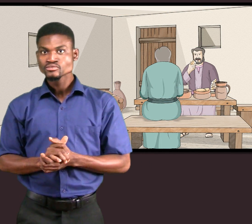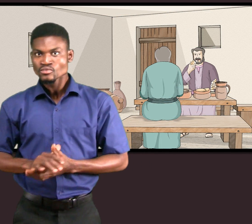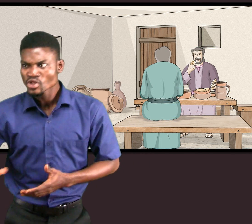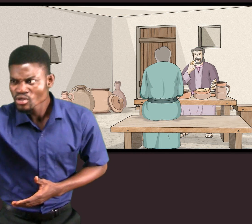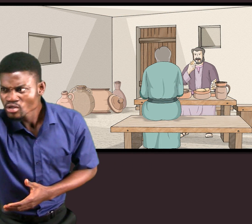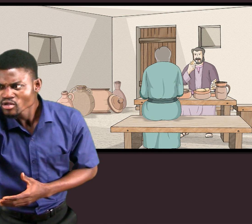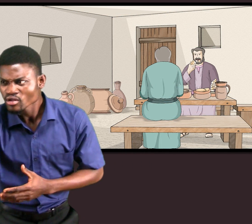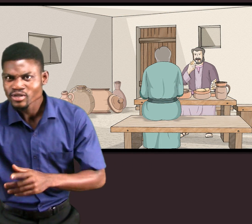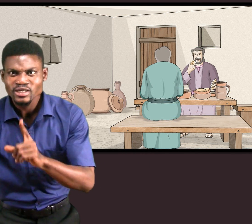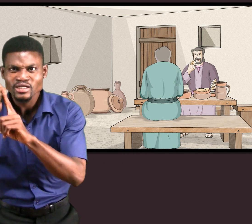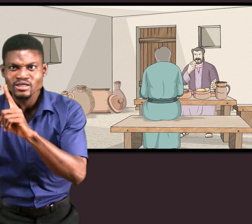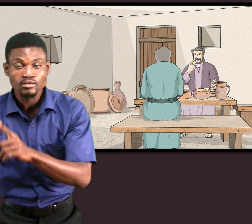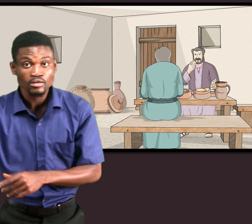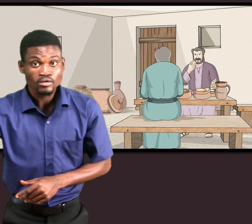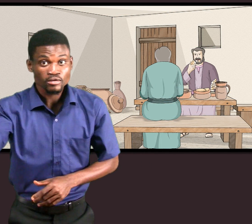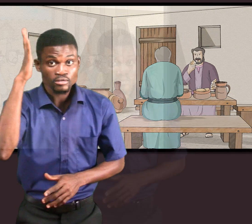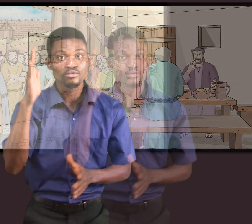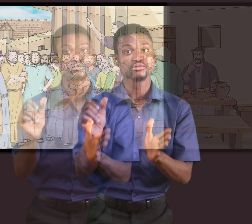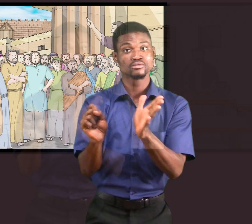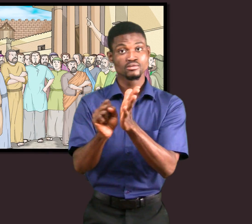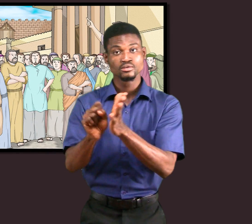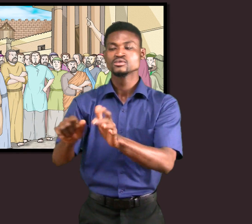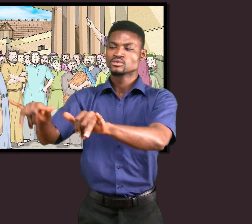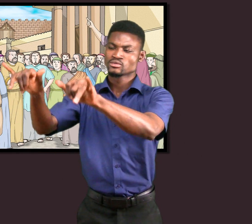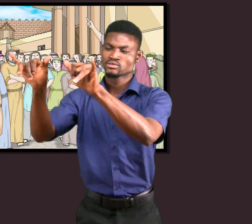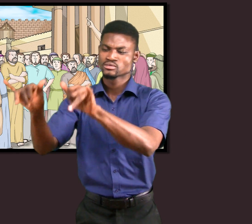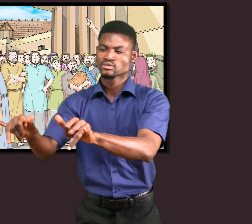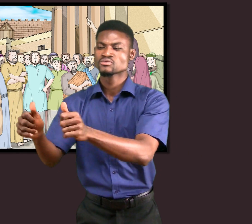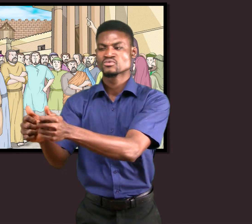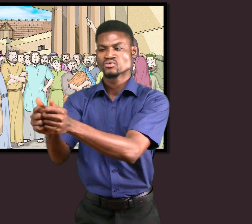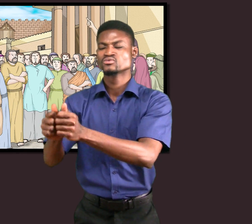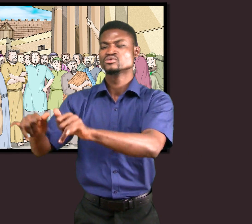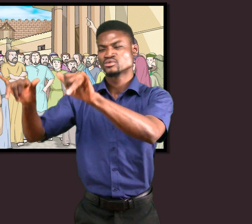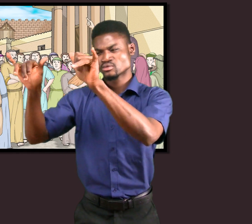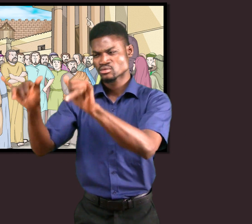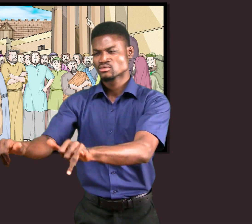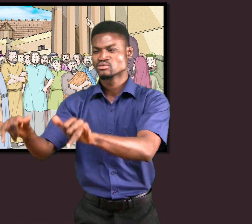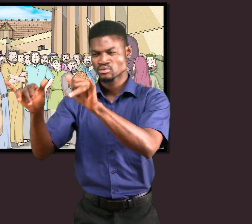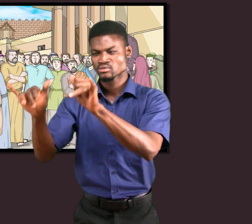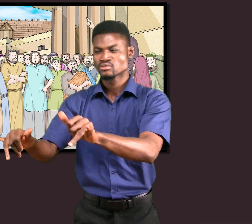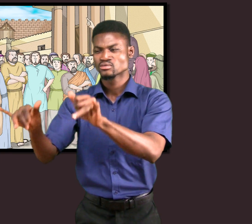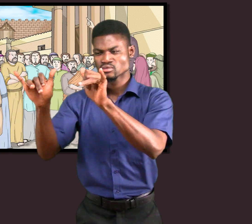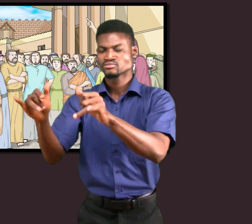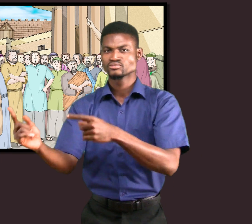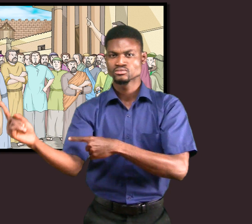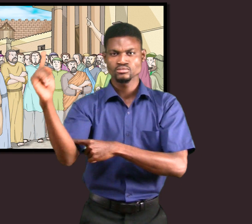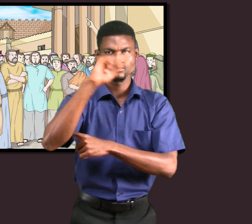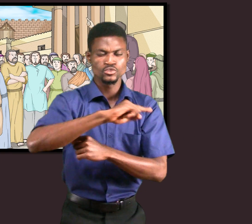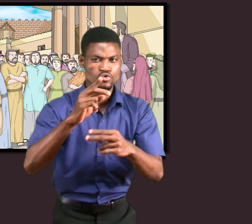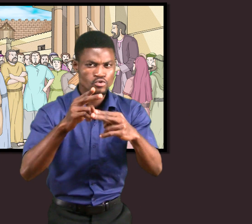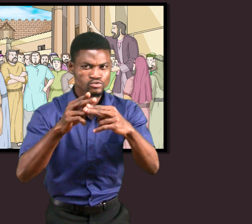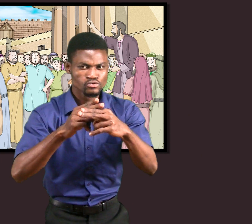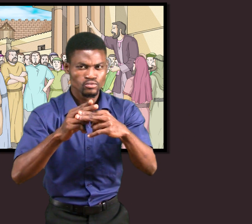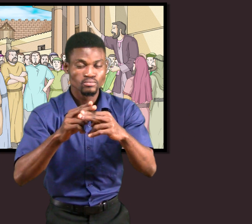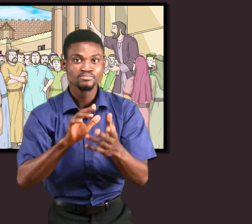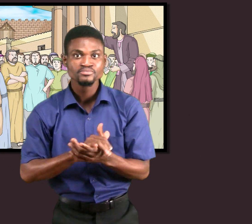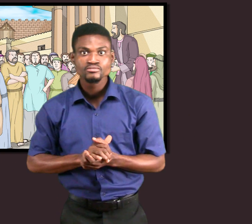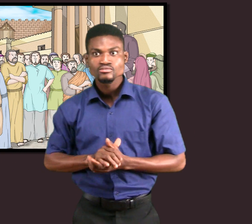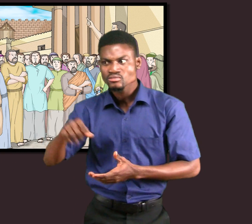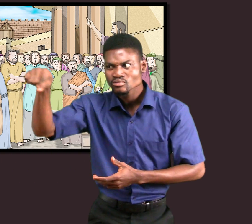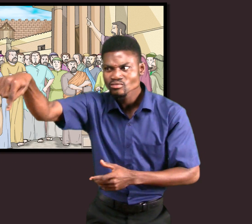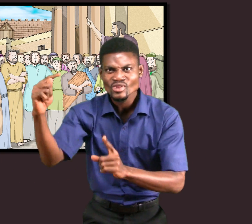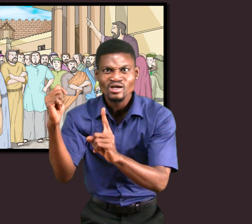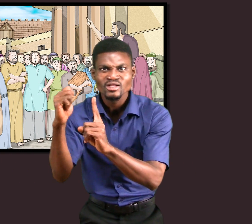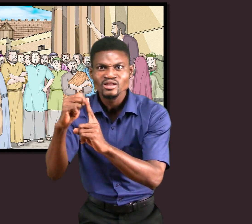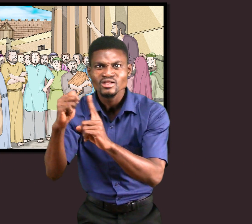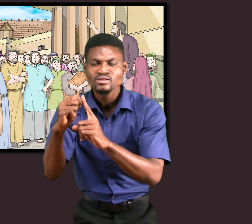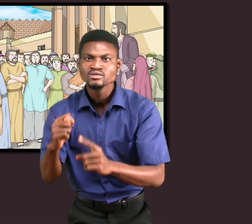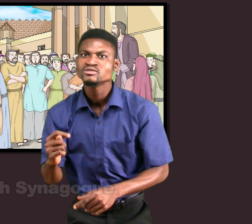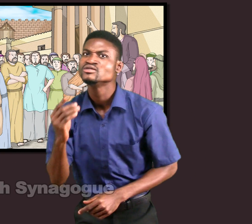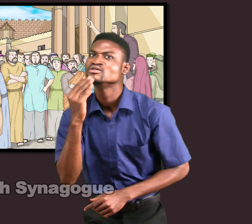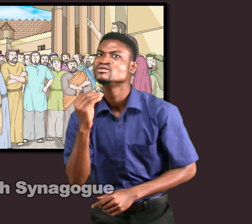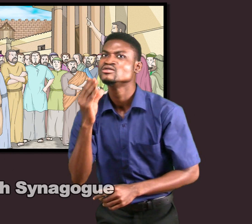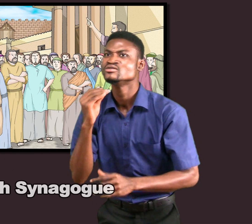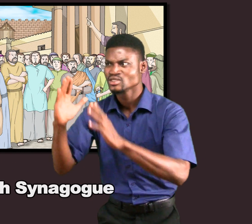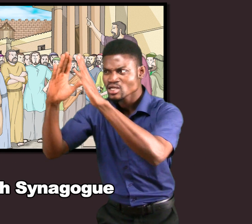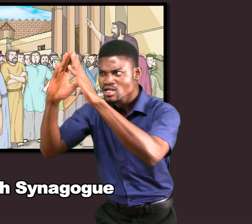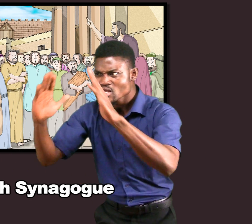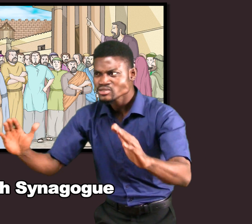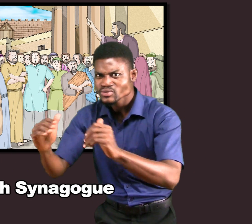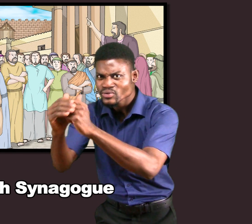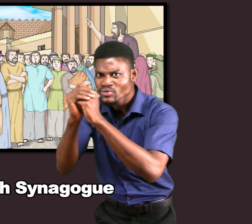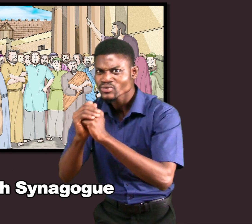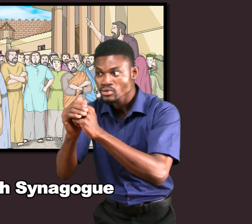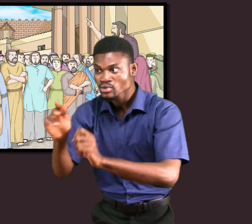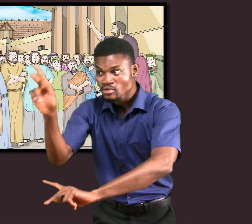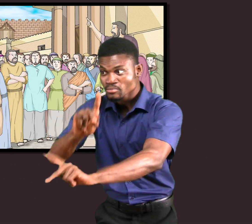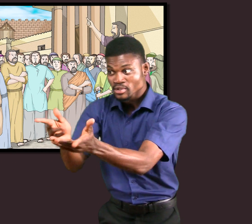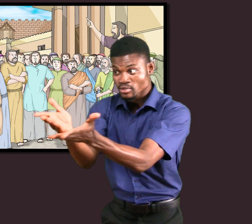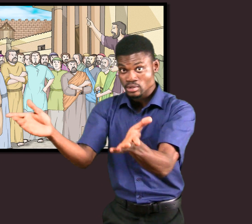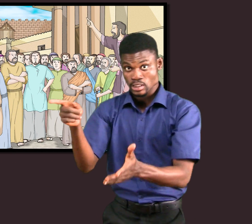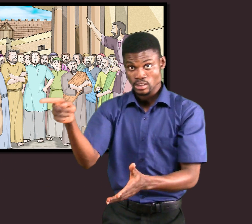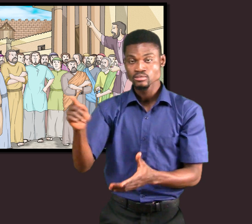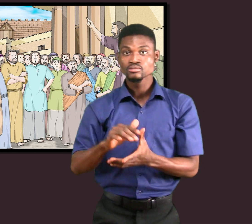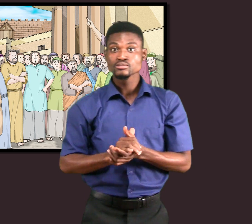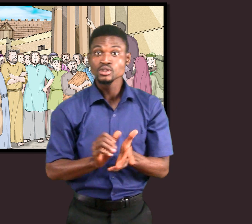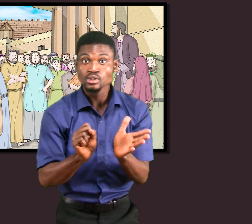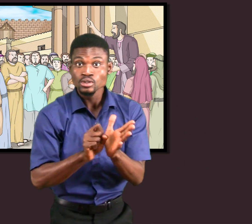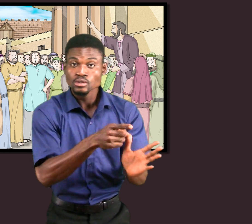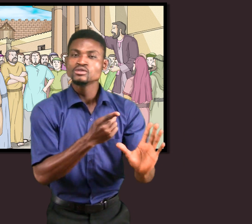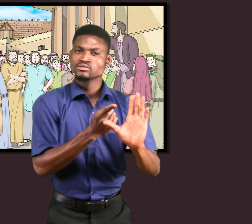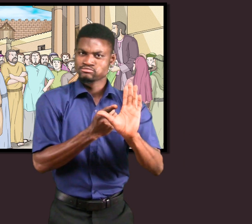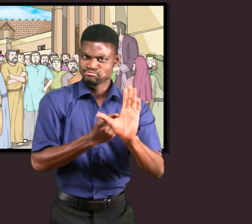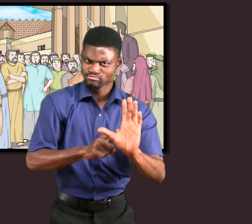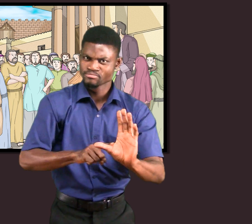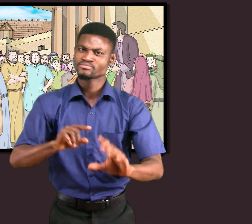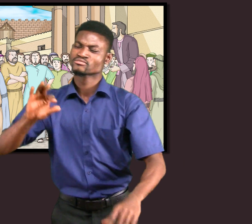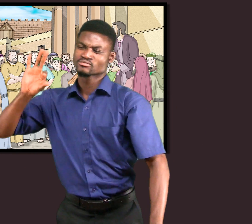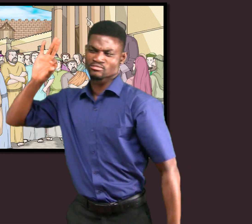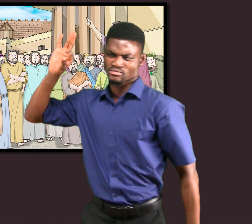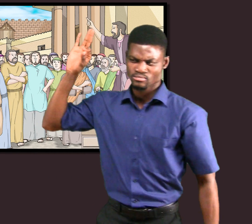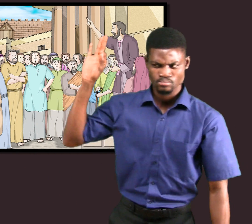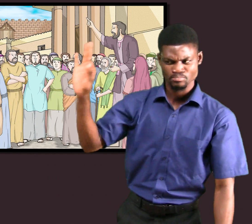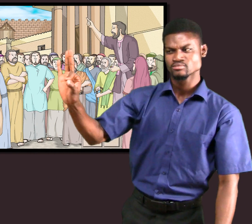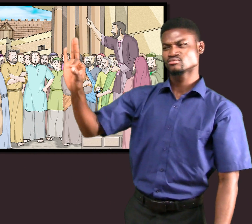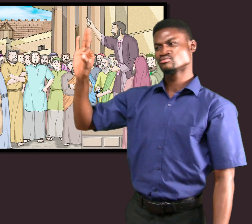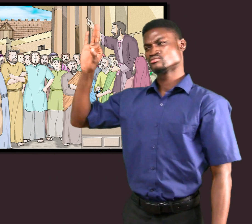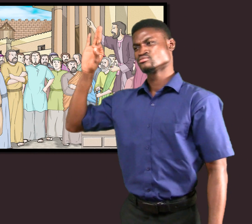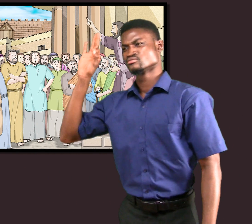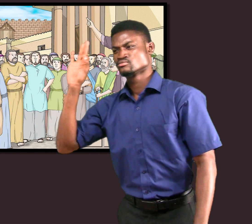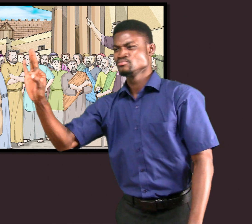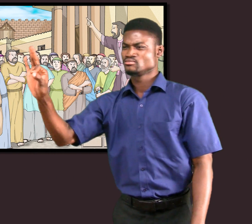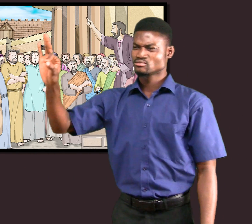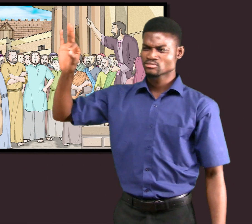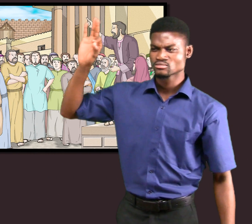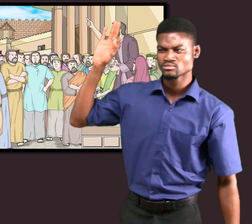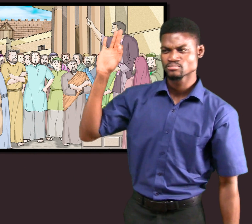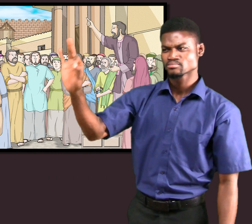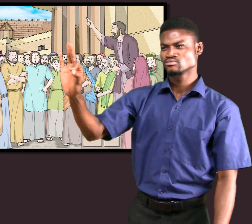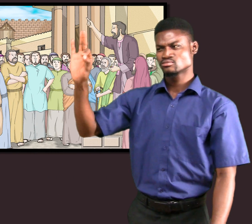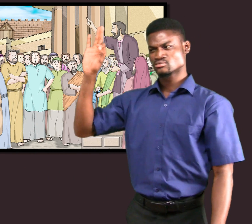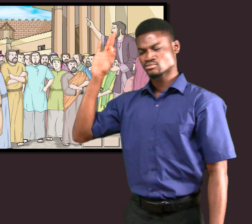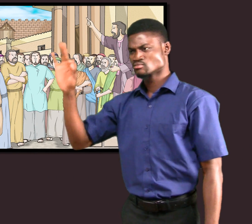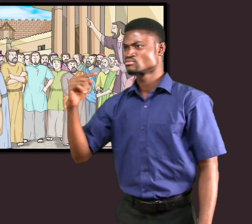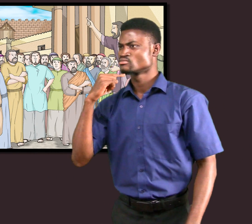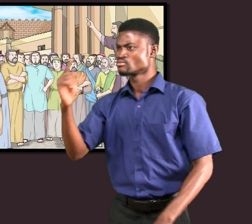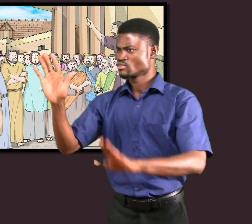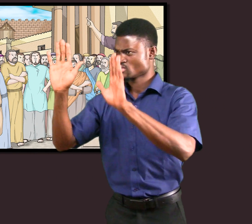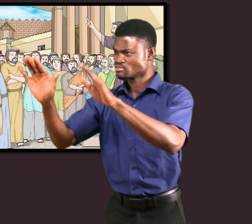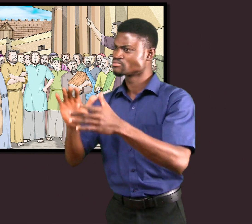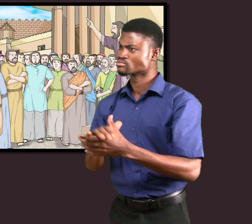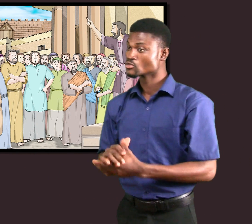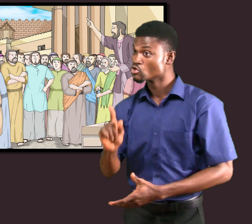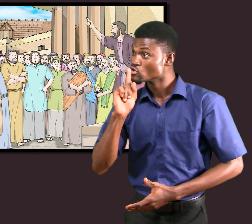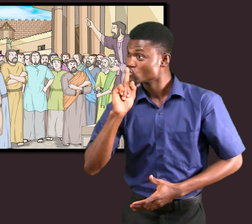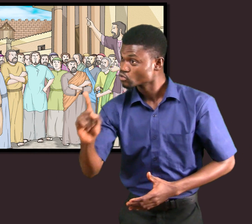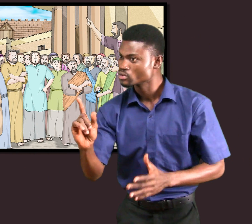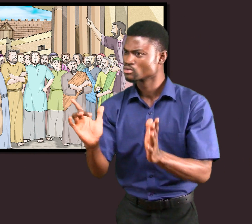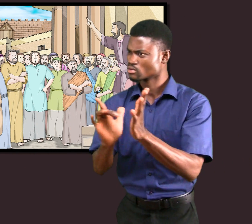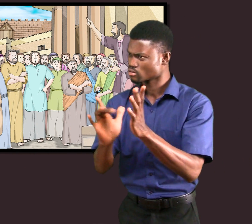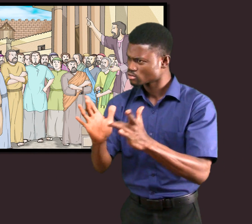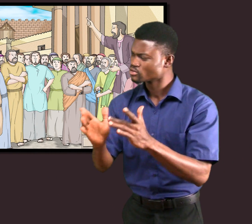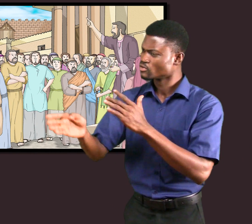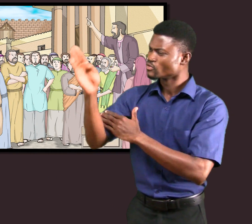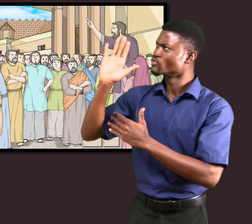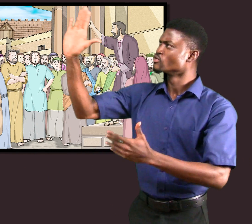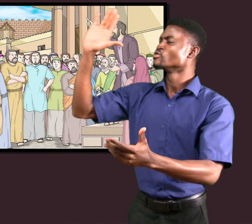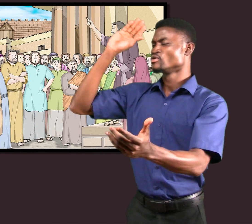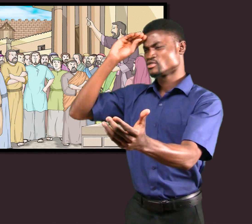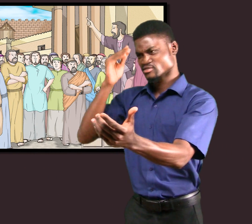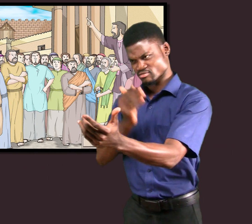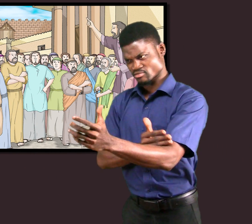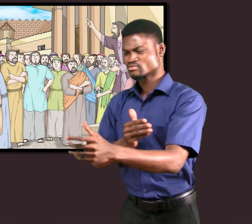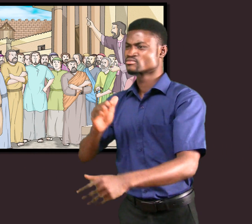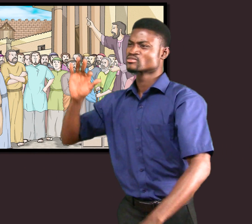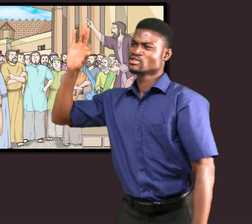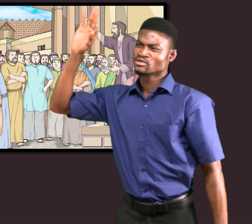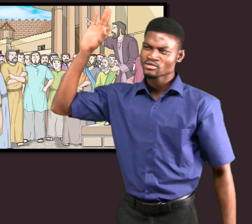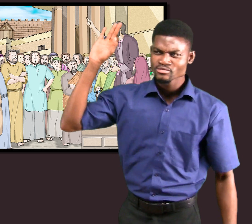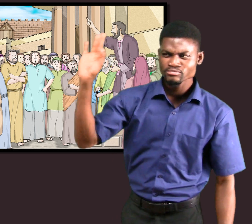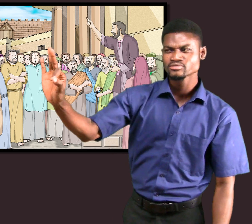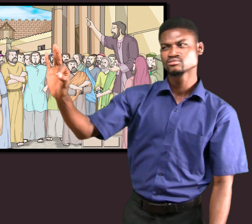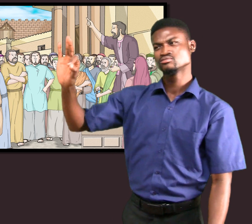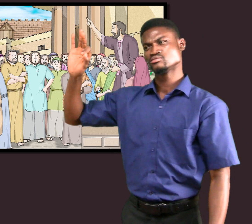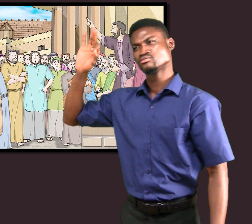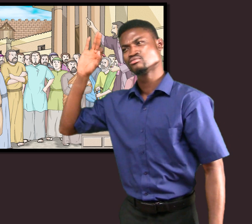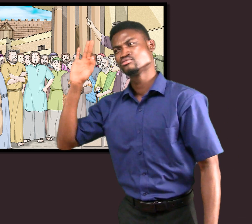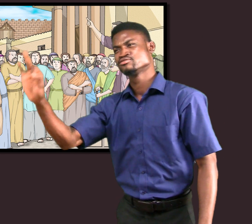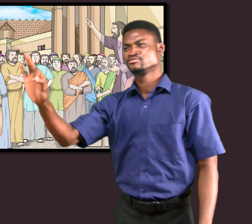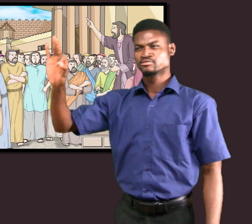Saul promptly began to proclaim Jesus in the synagogues, declaring, “He is the Son of God.”